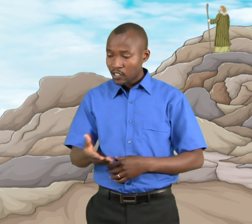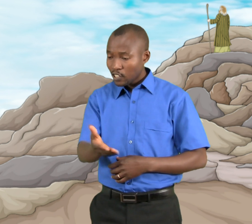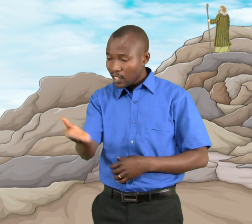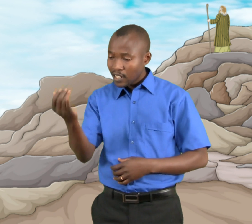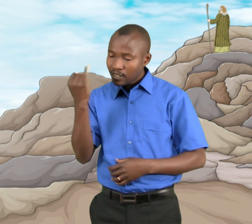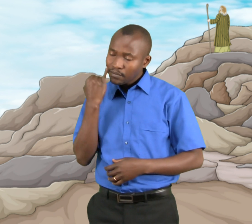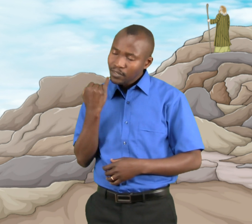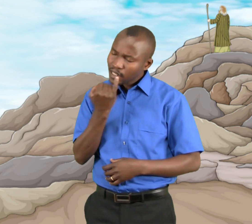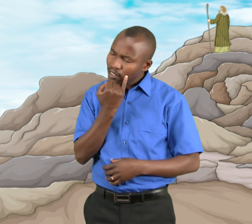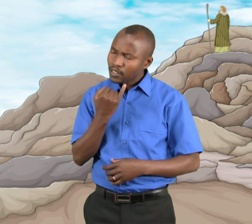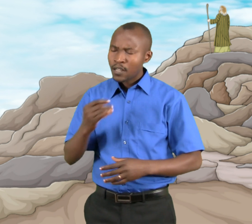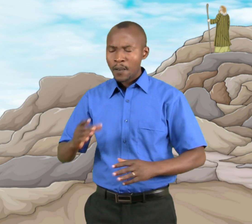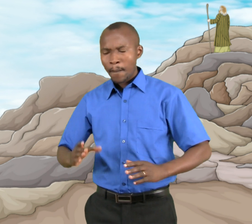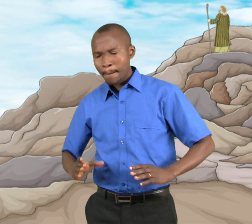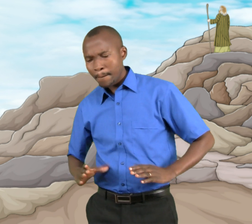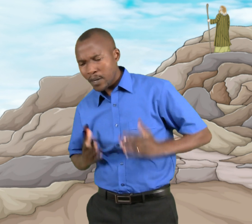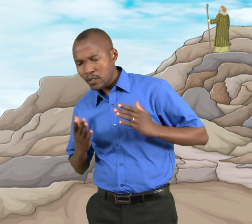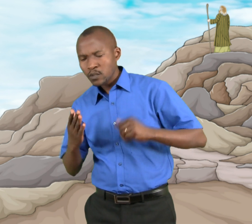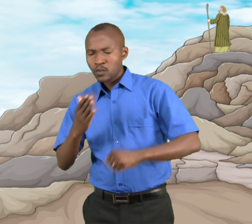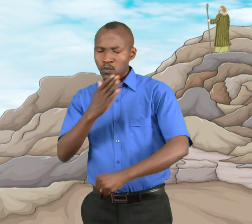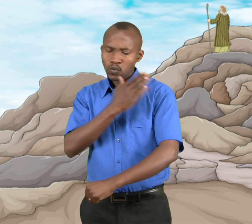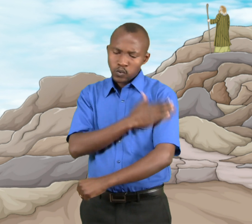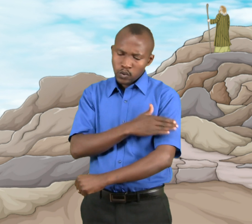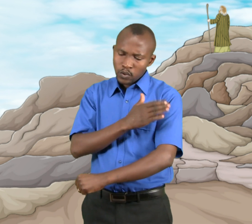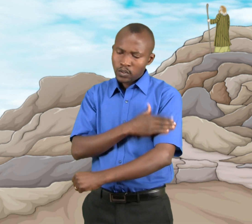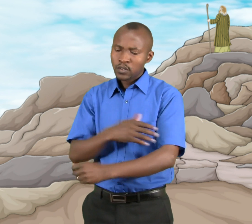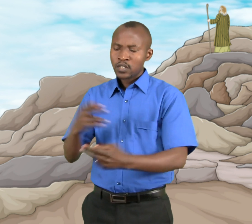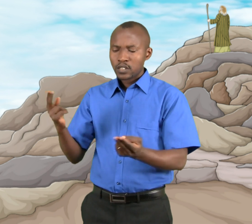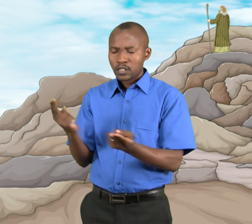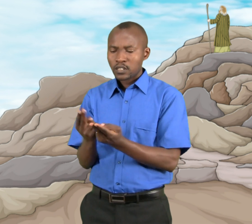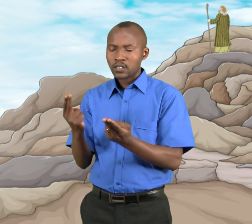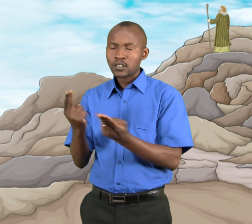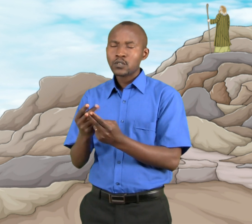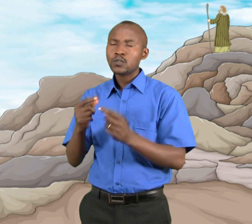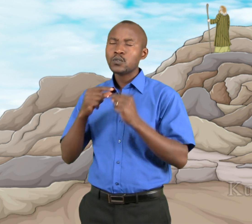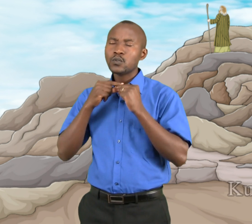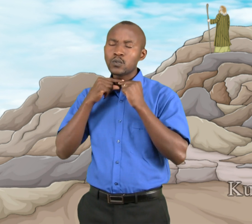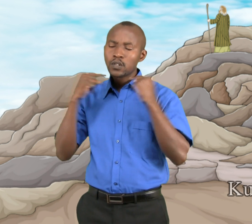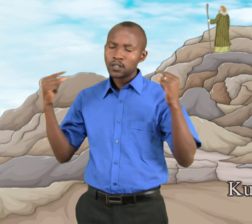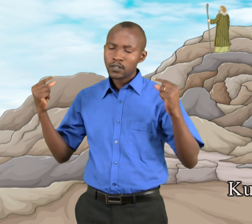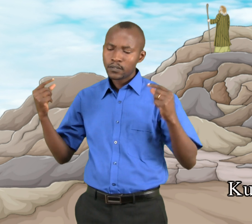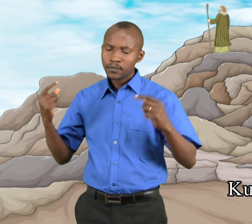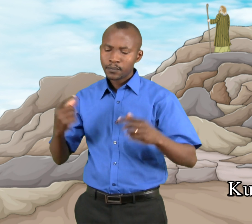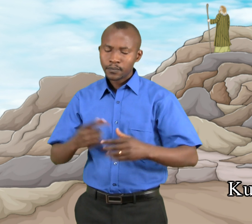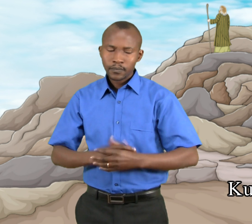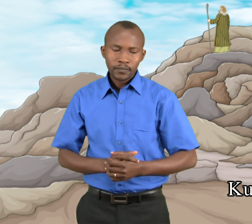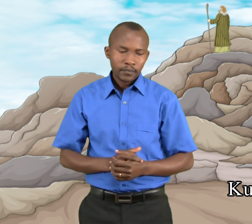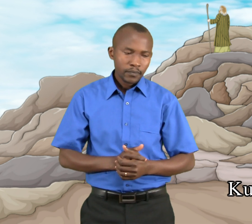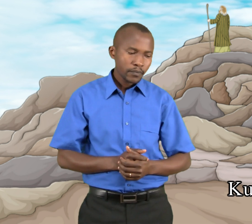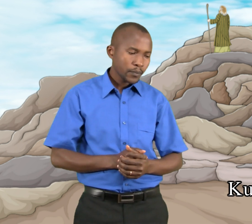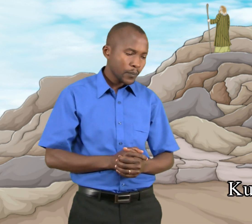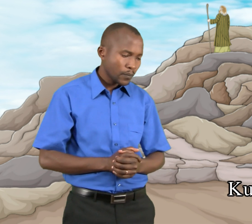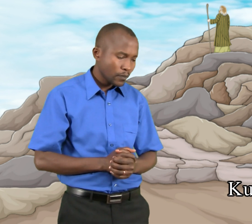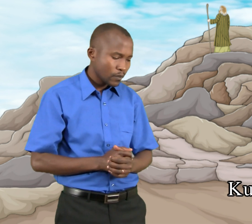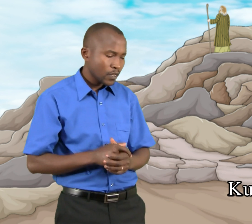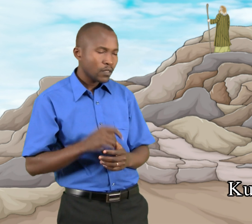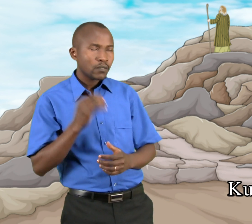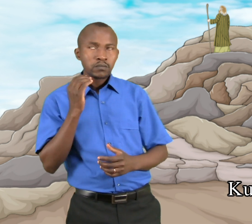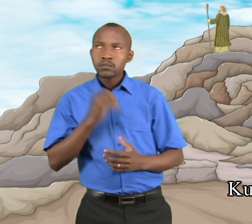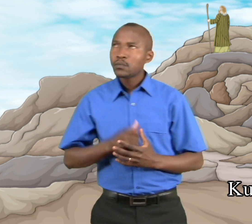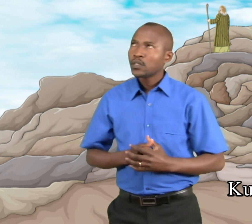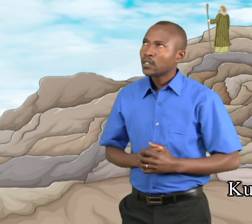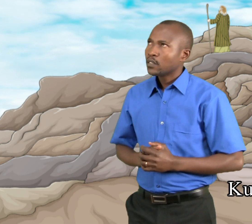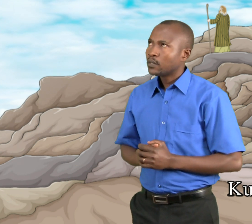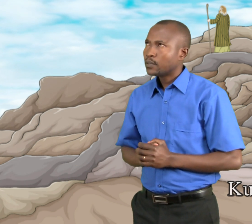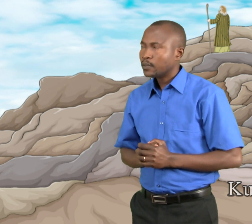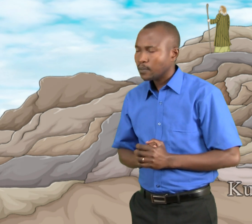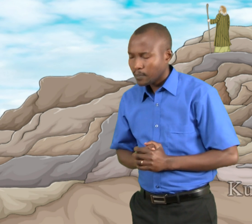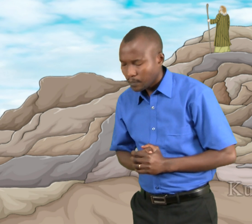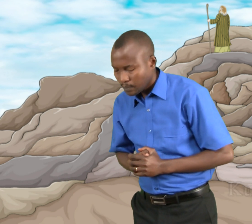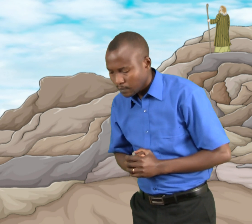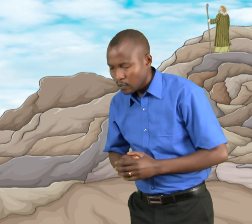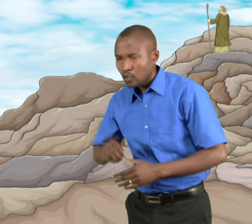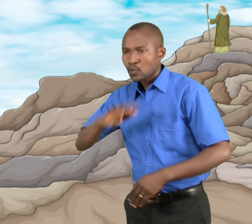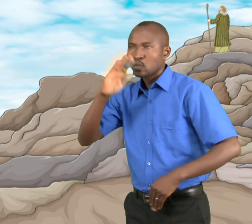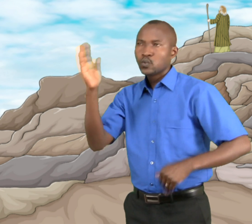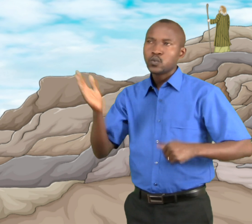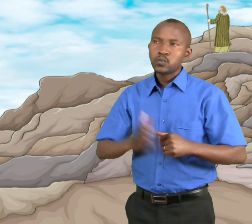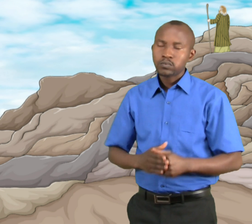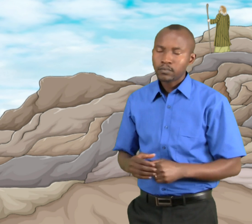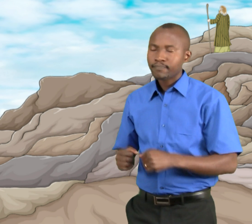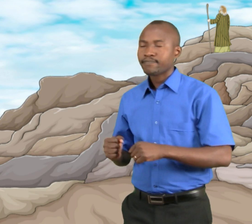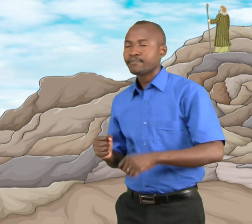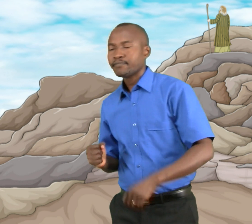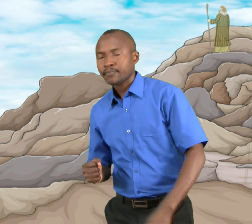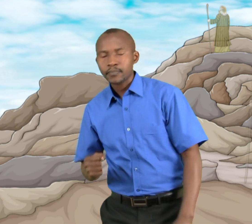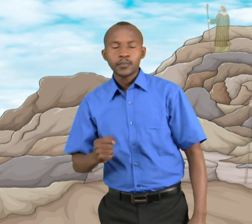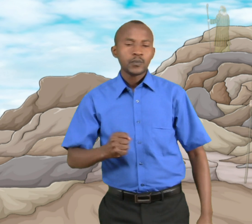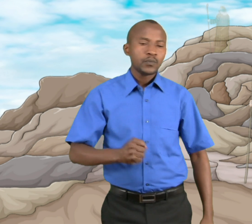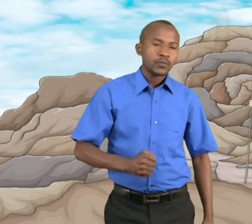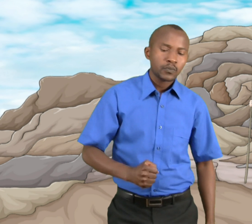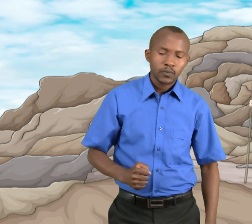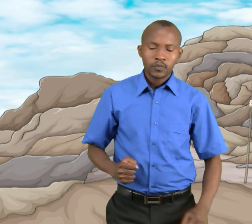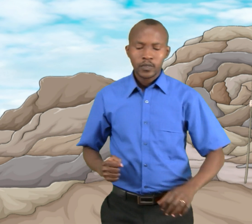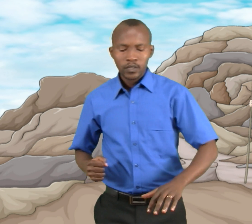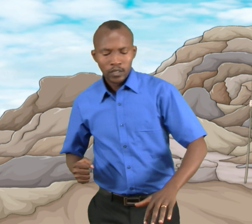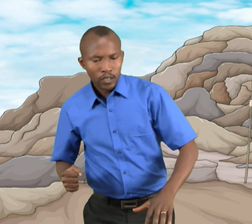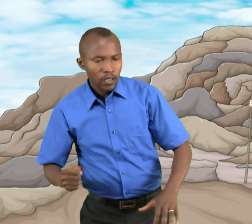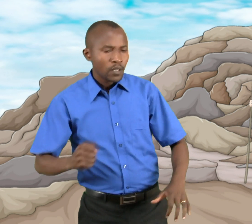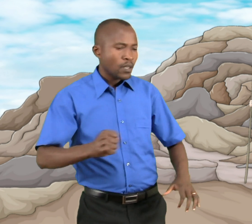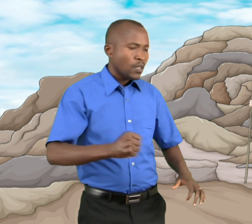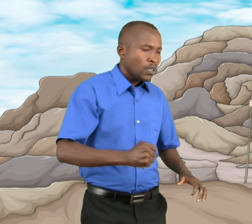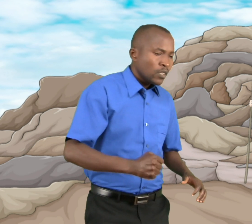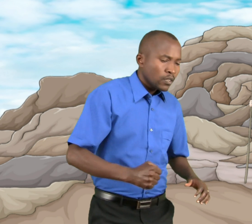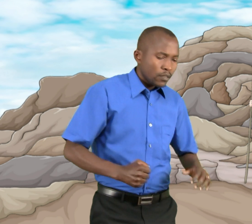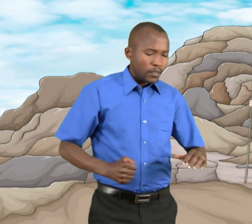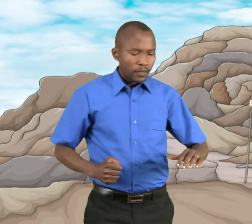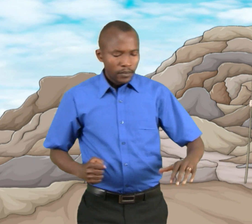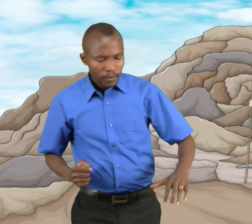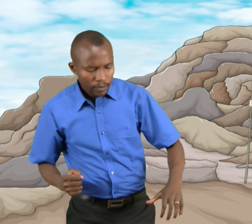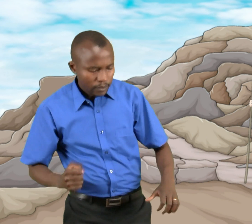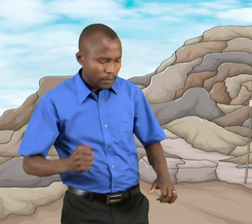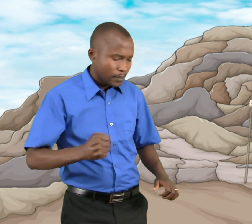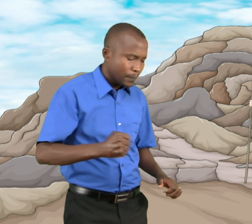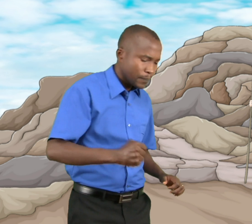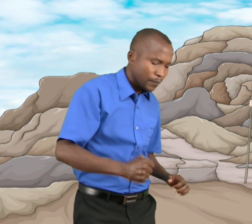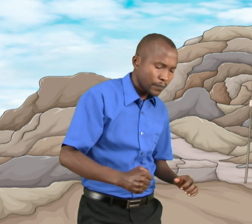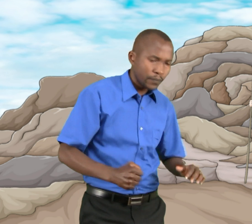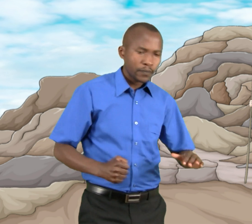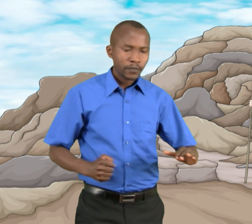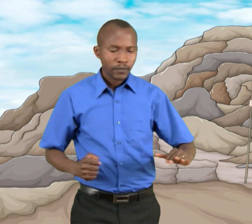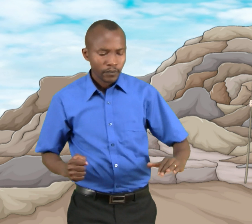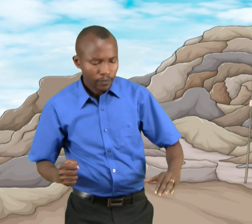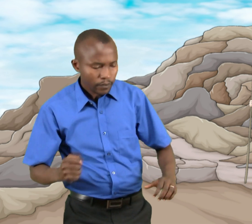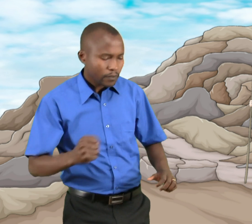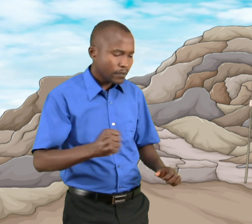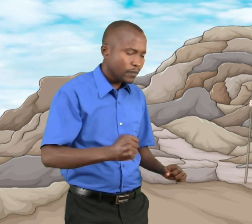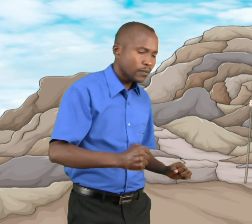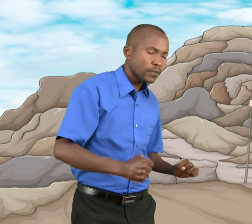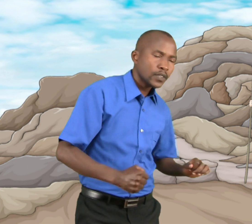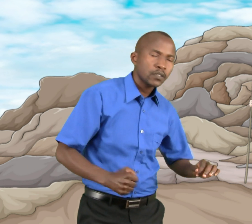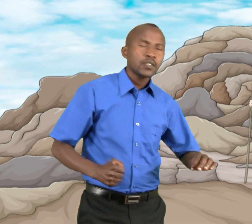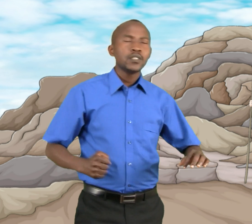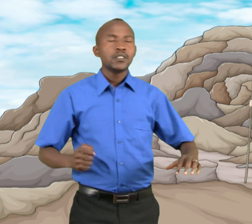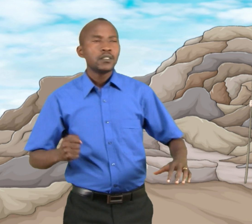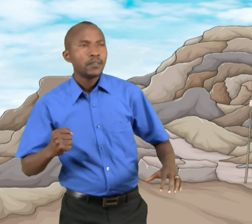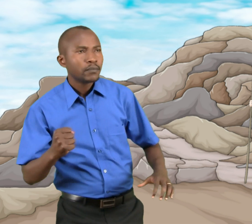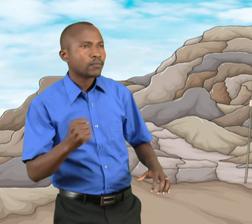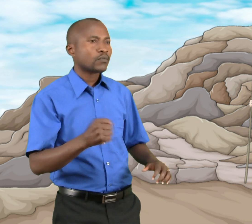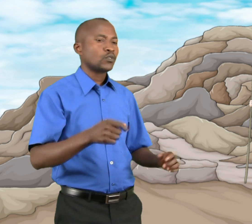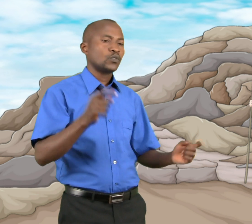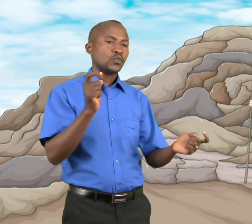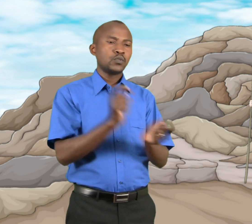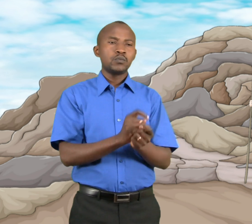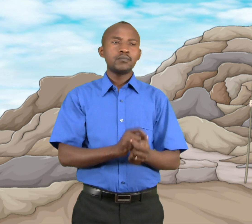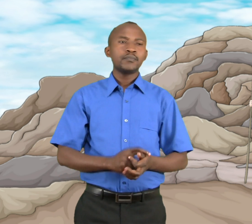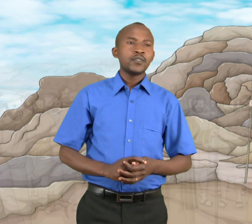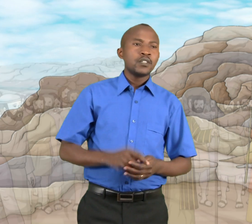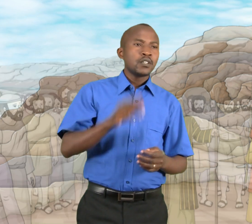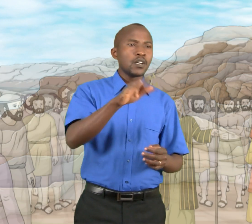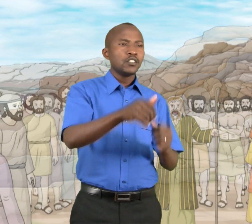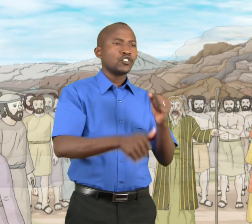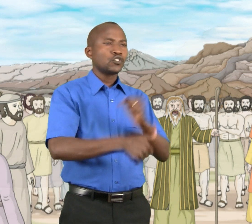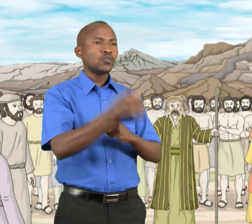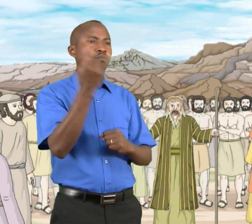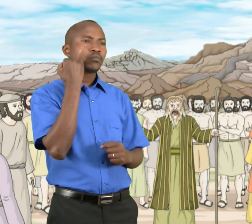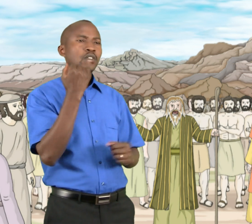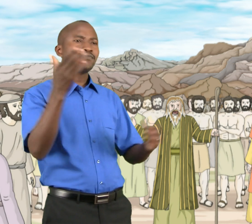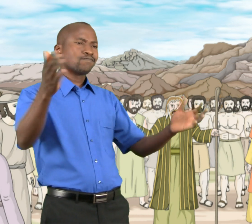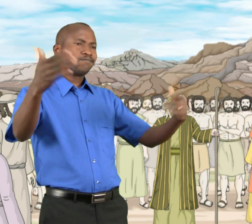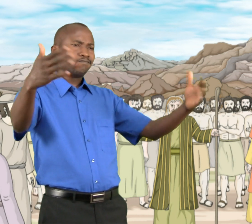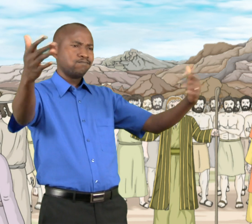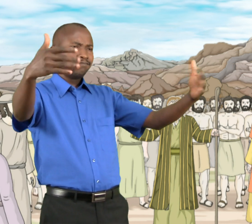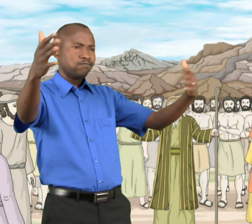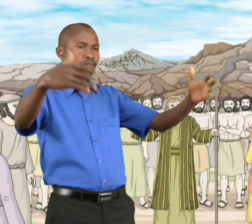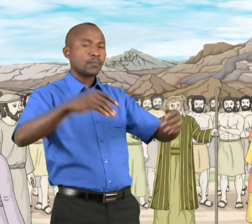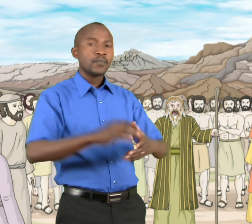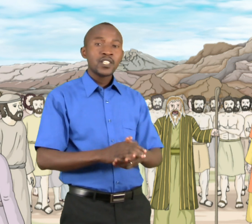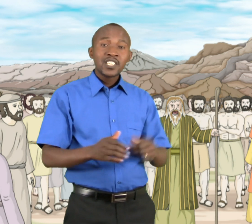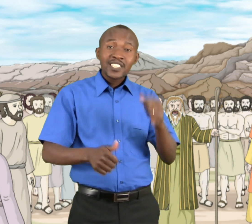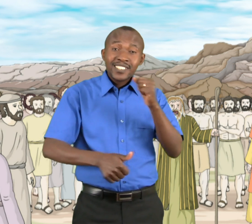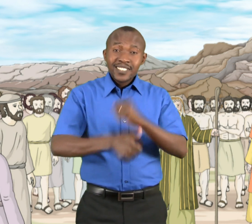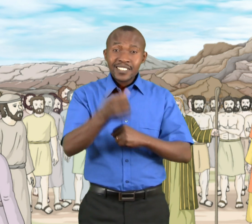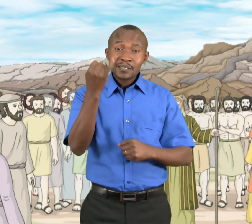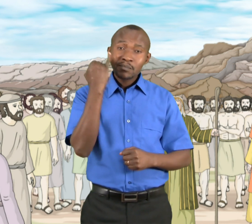And unto Me you shall be a kingdom of priests and a holy nation.’ These are the words that you are to speak to the Israelites.”